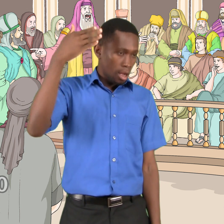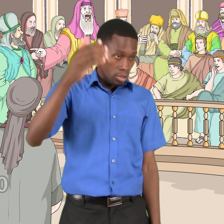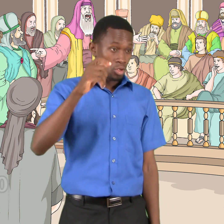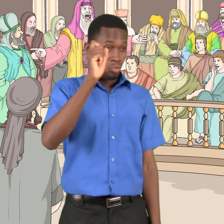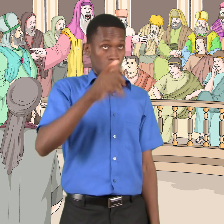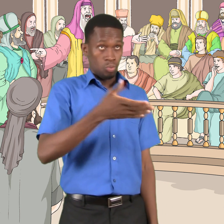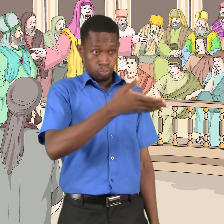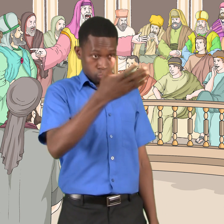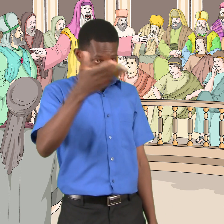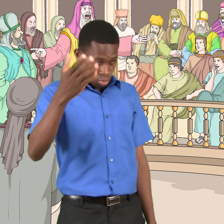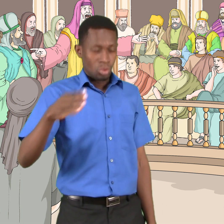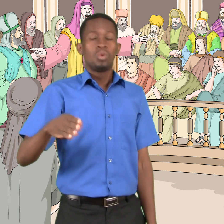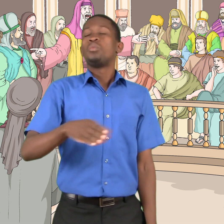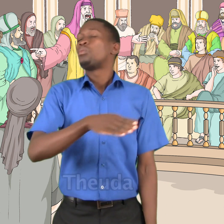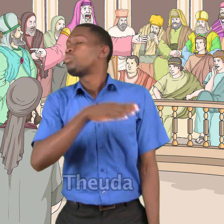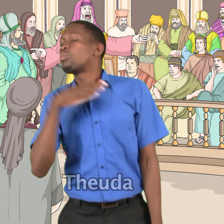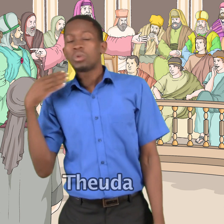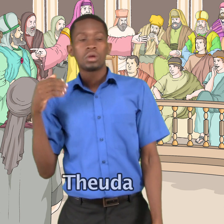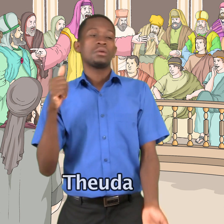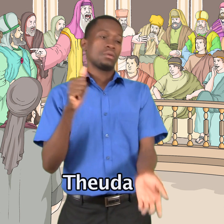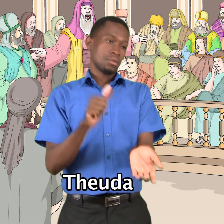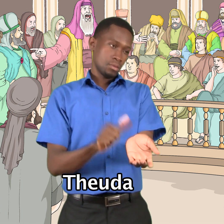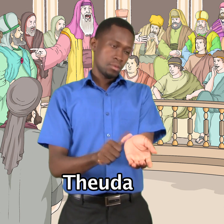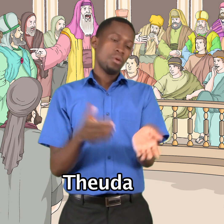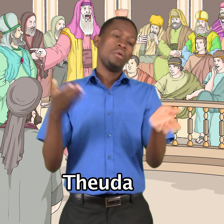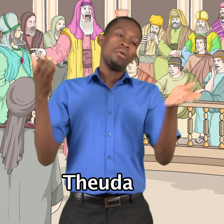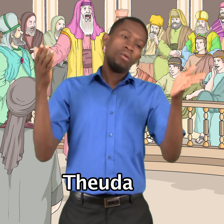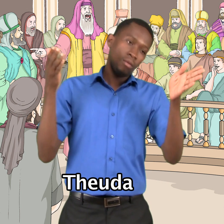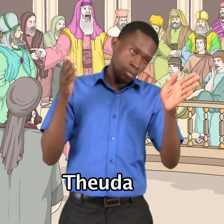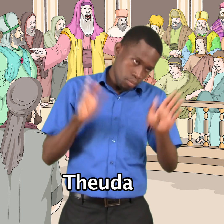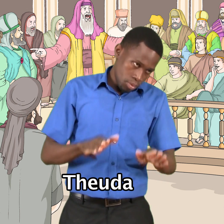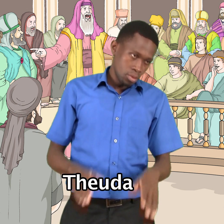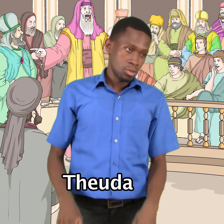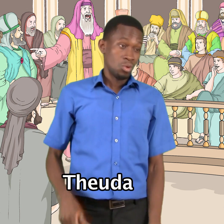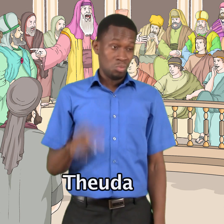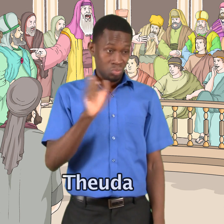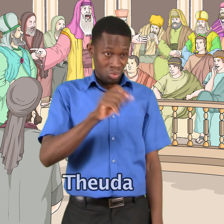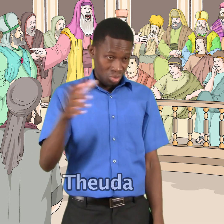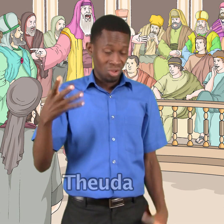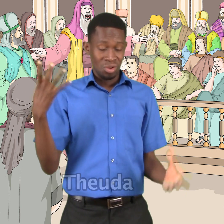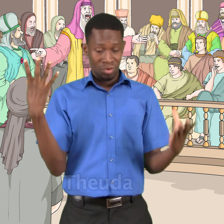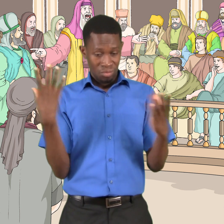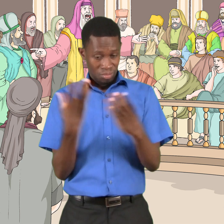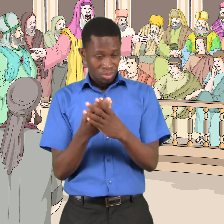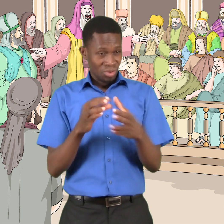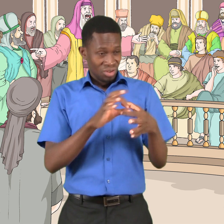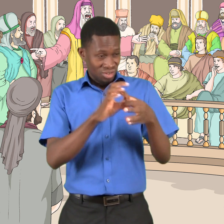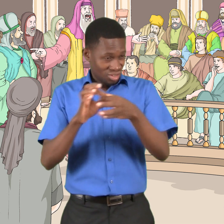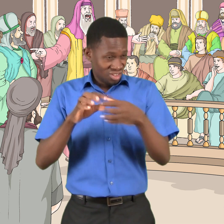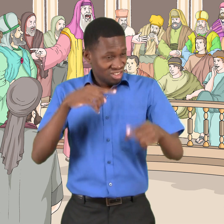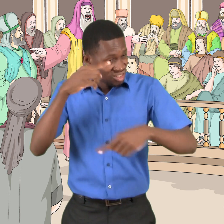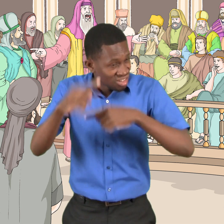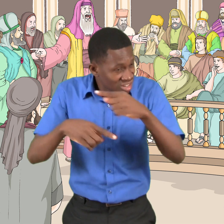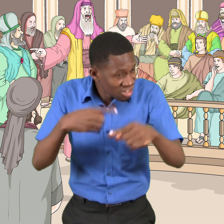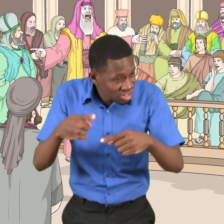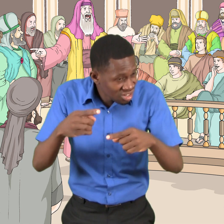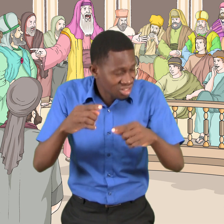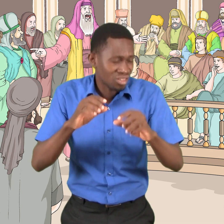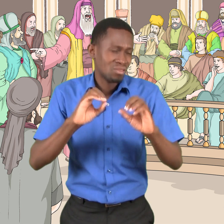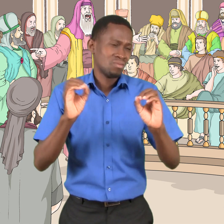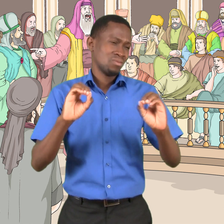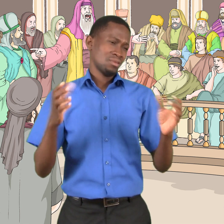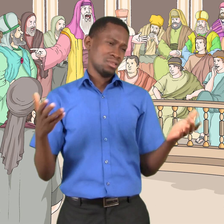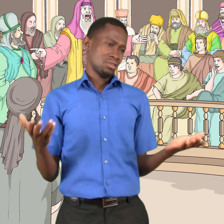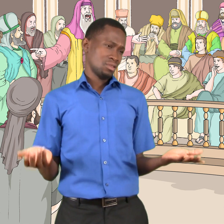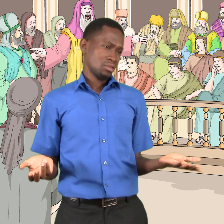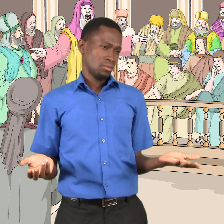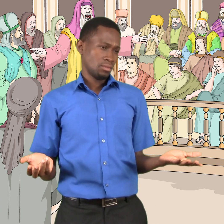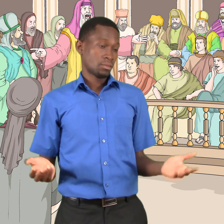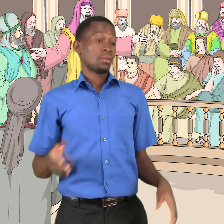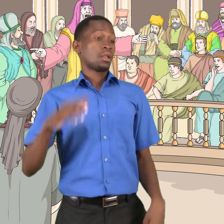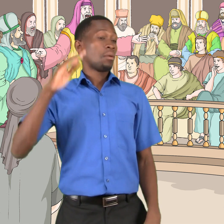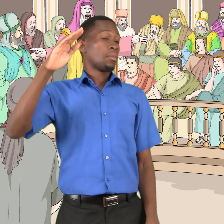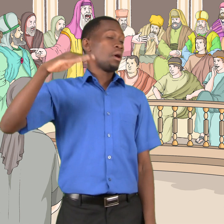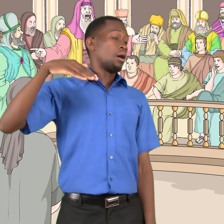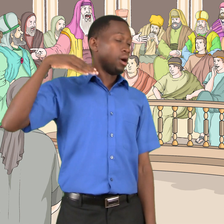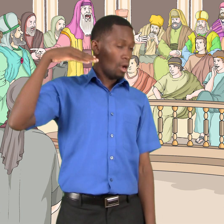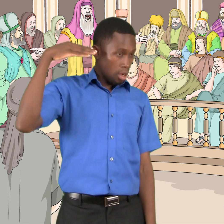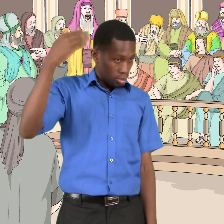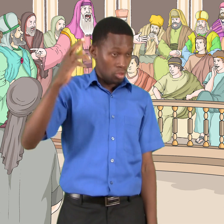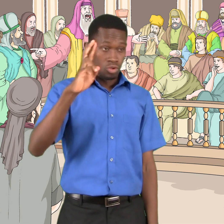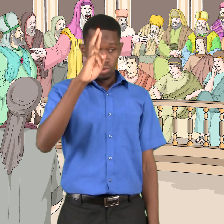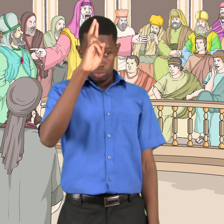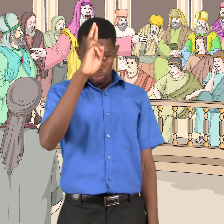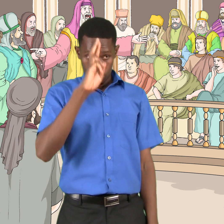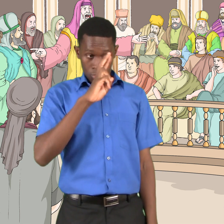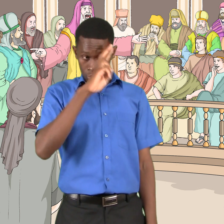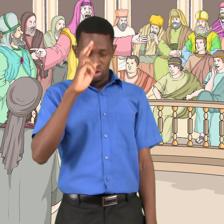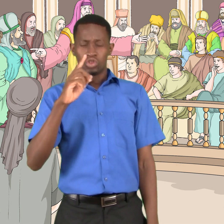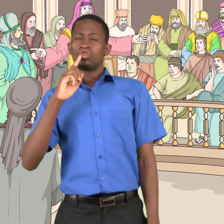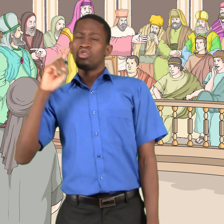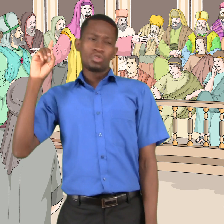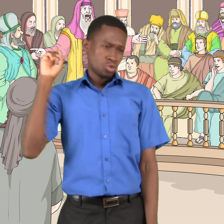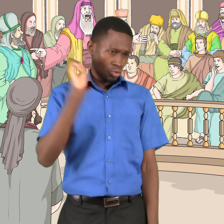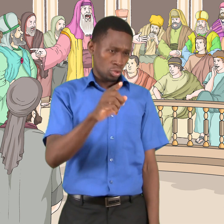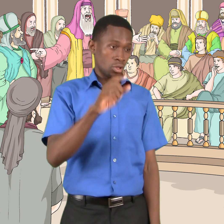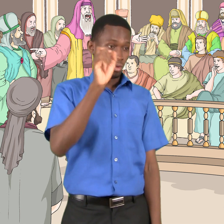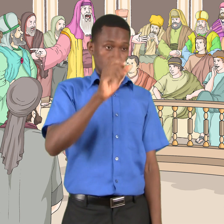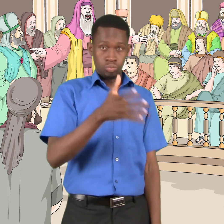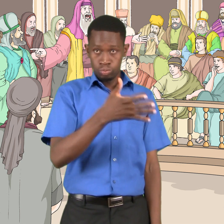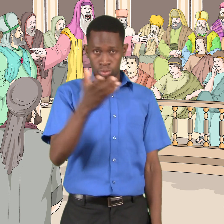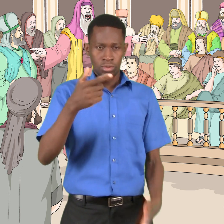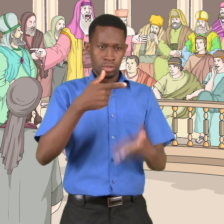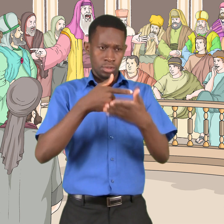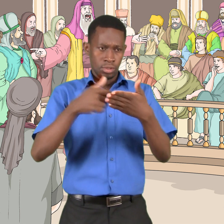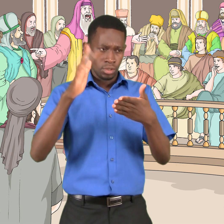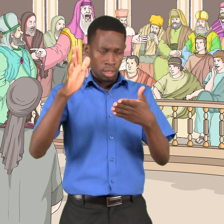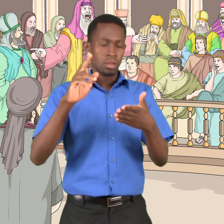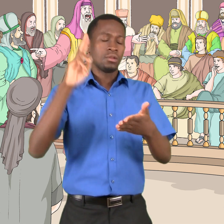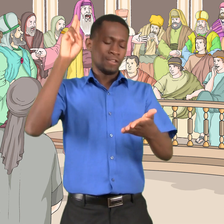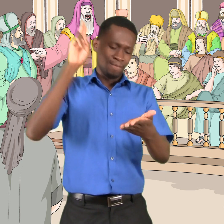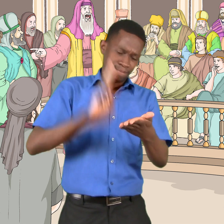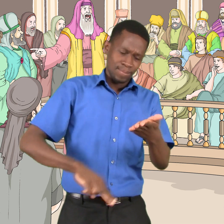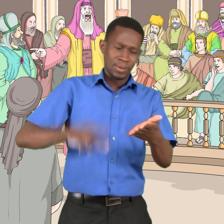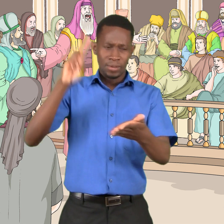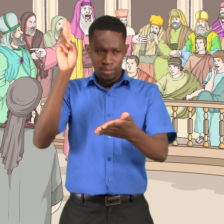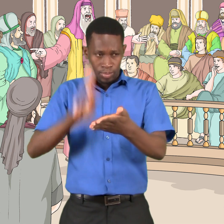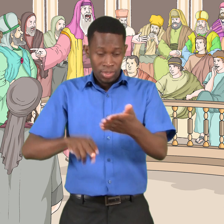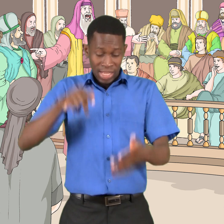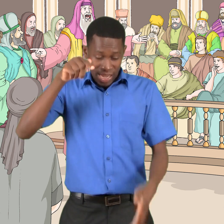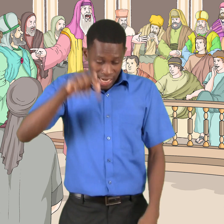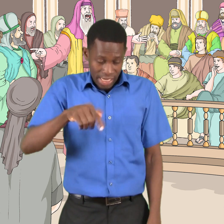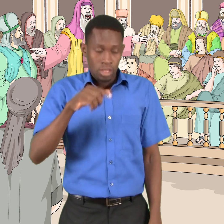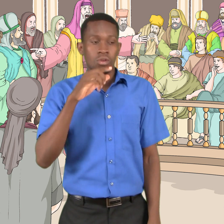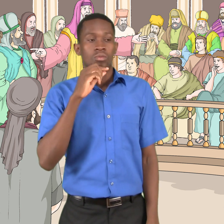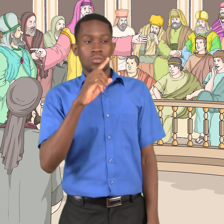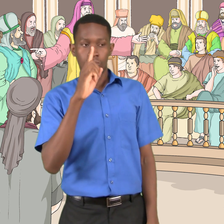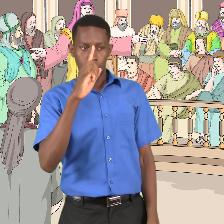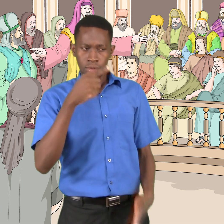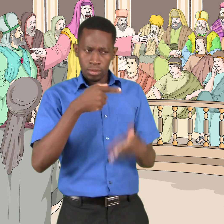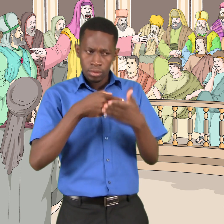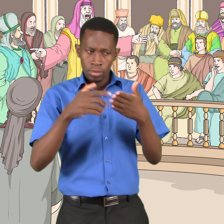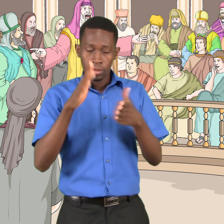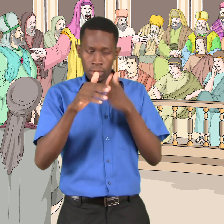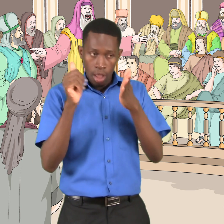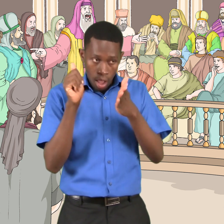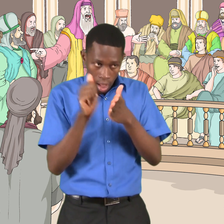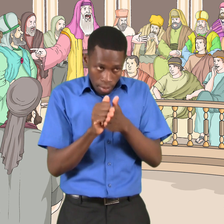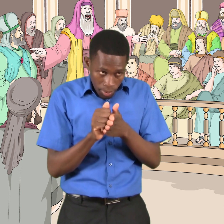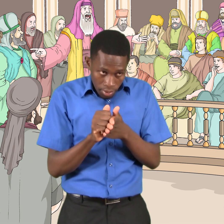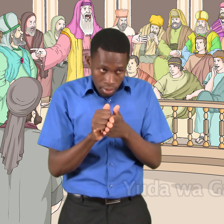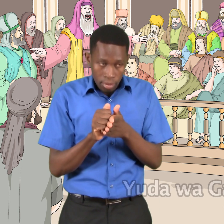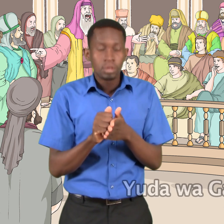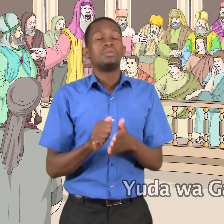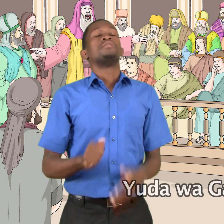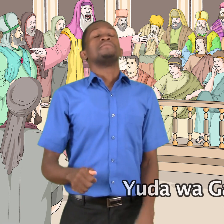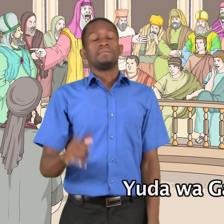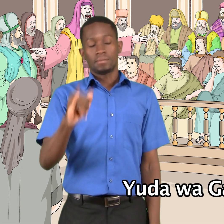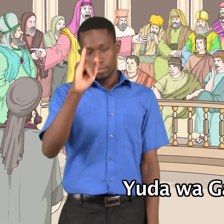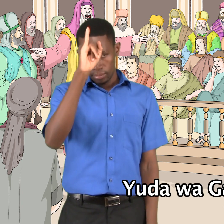He was killed, all his followers were dispersed, and it all came to nothing.